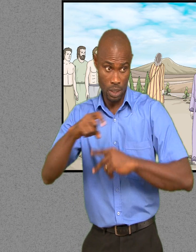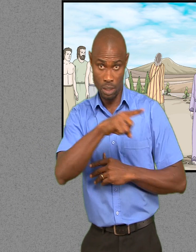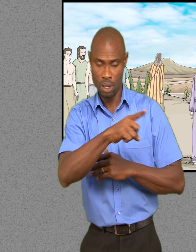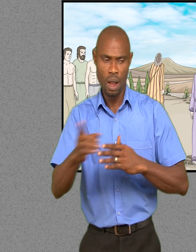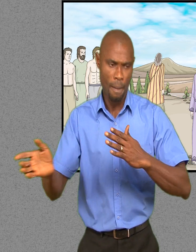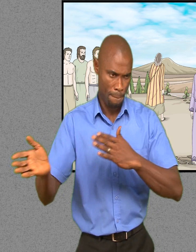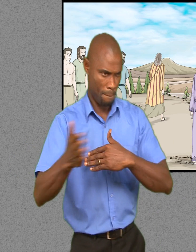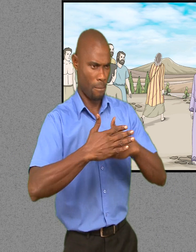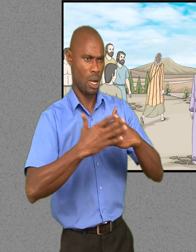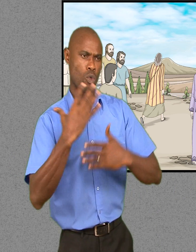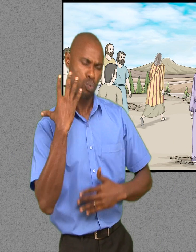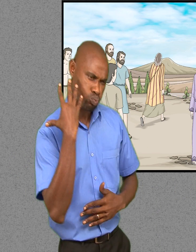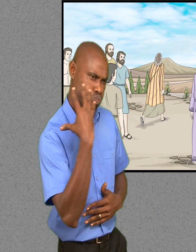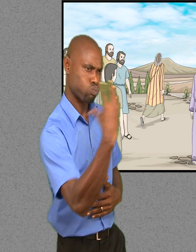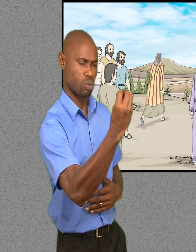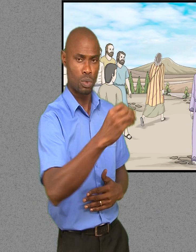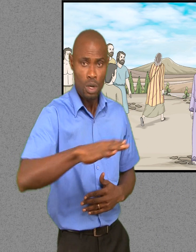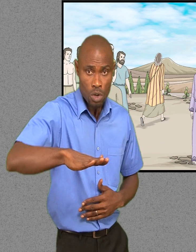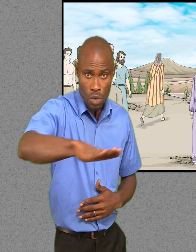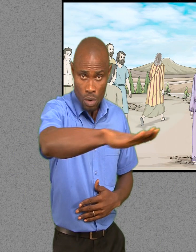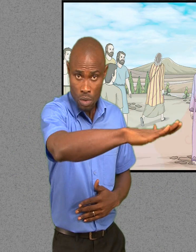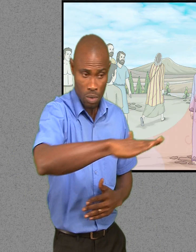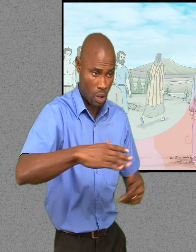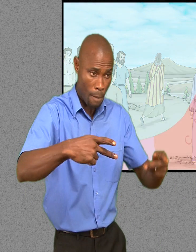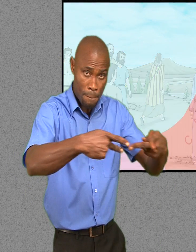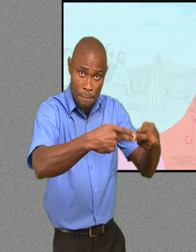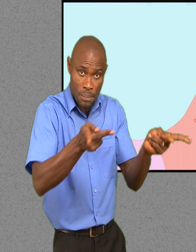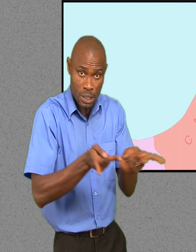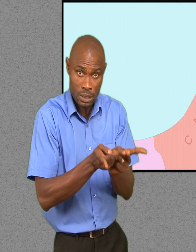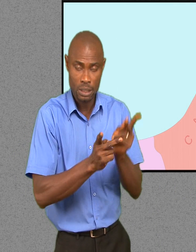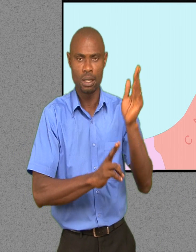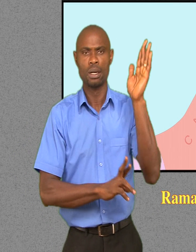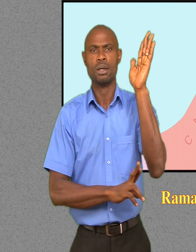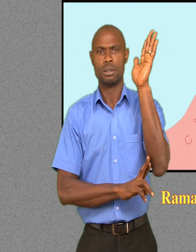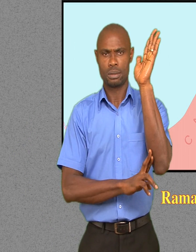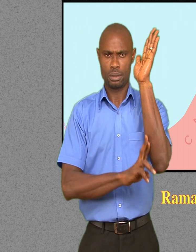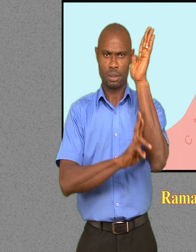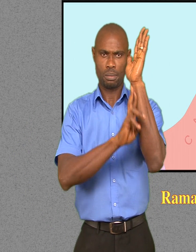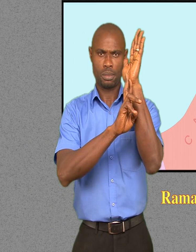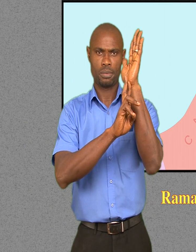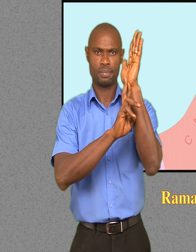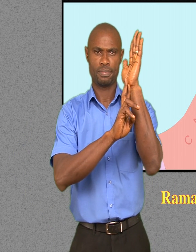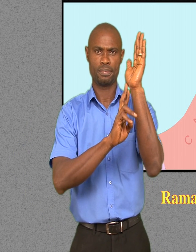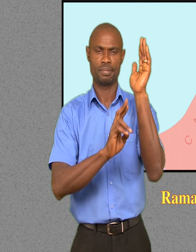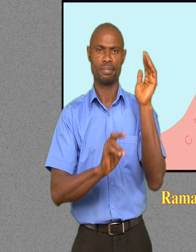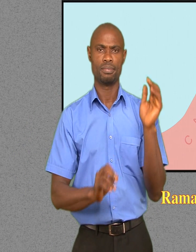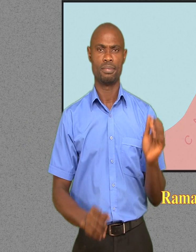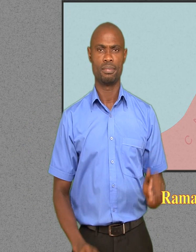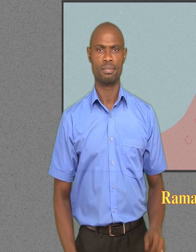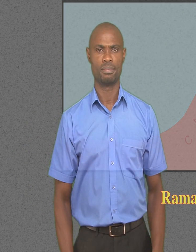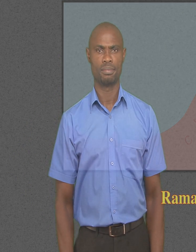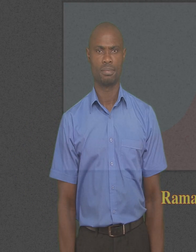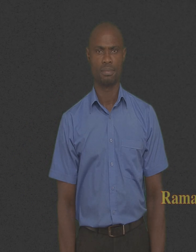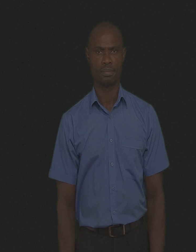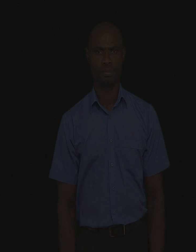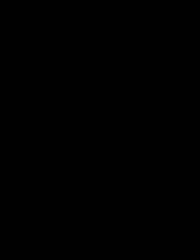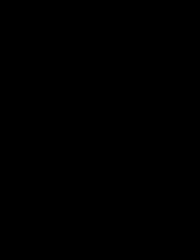Then Samuel set out and went to Ramah.